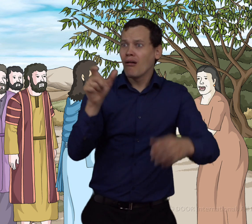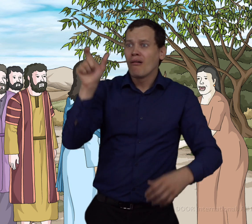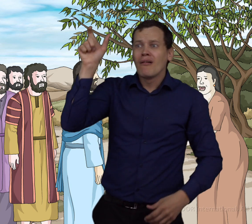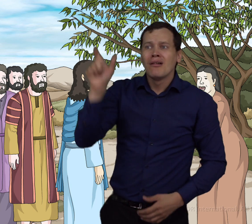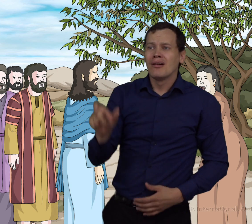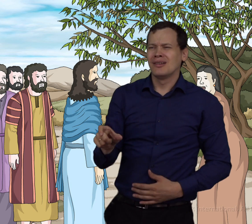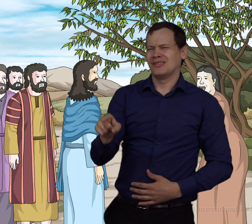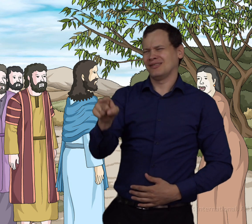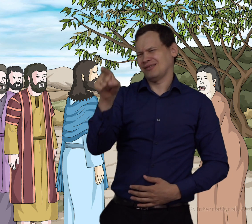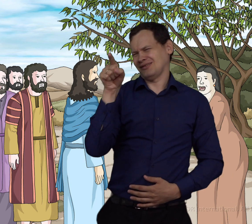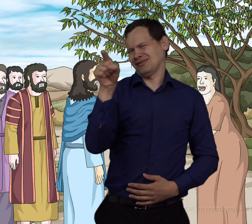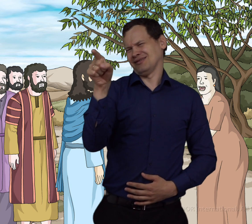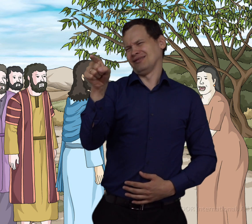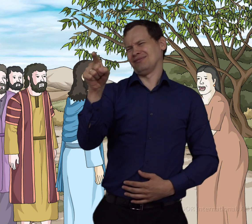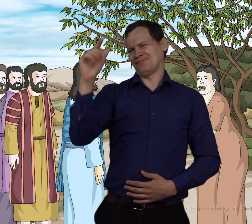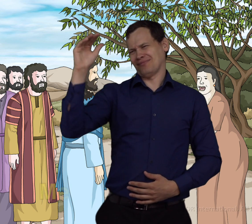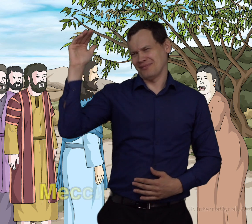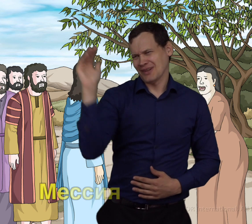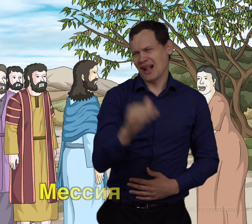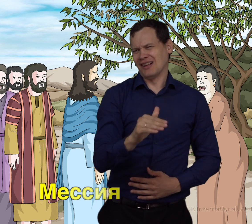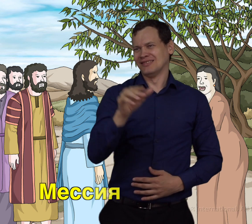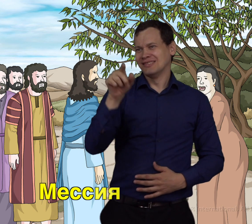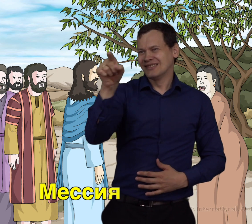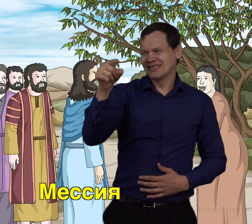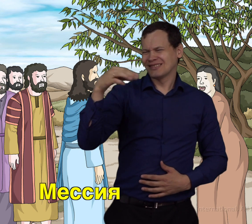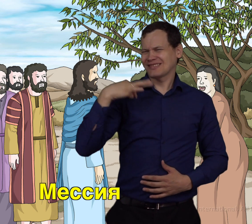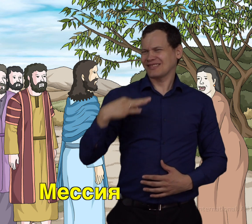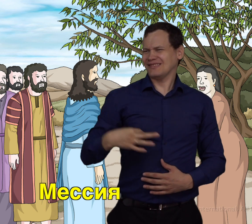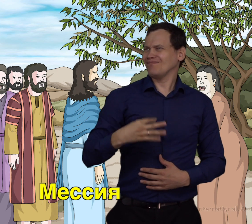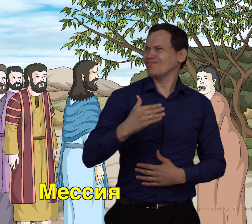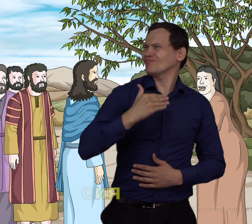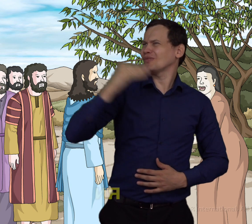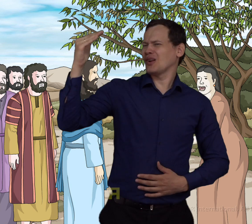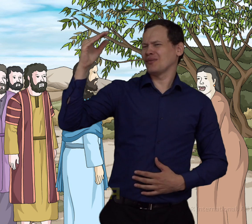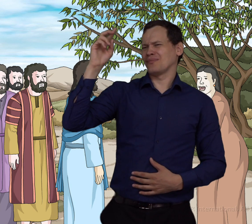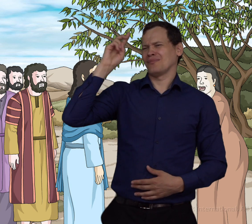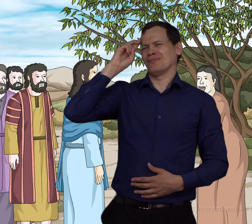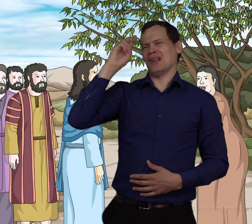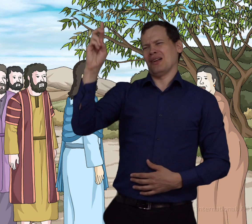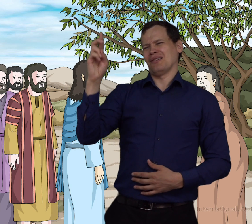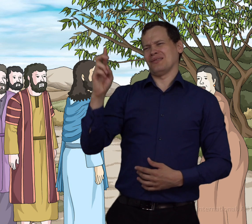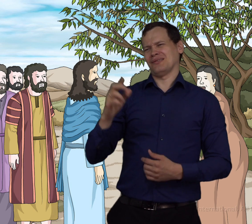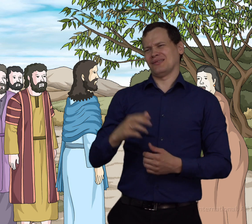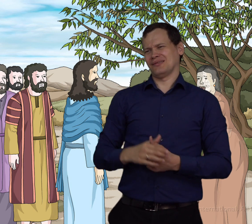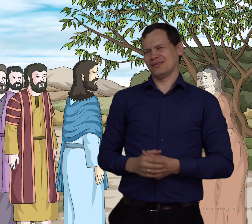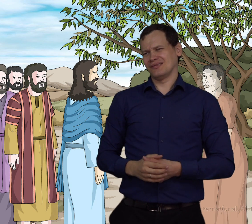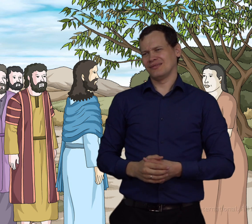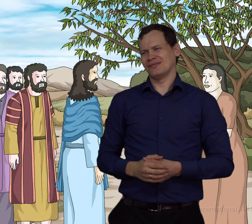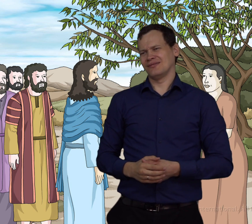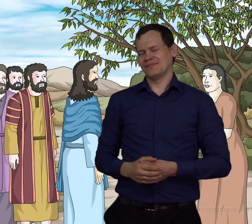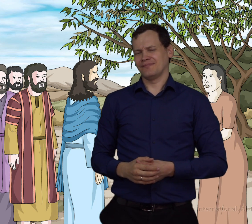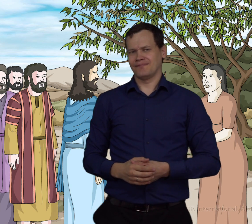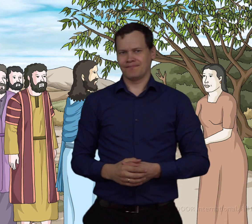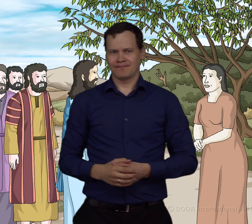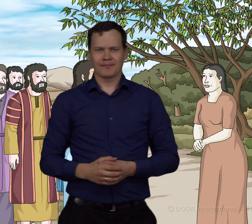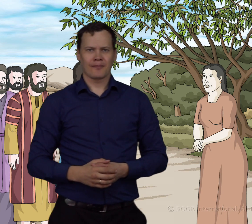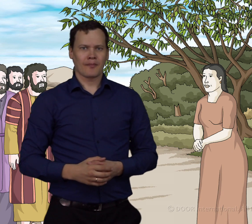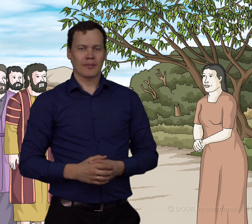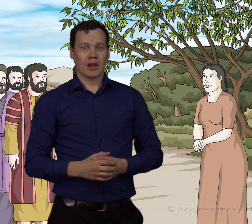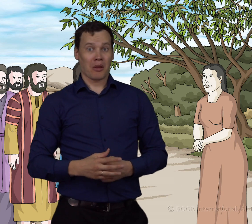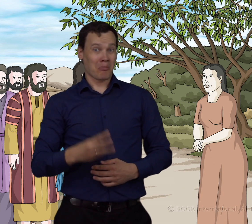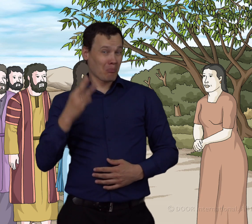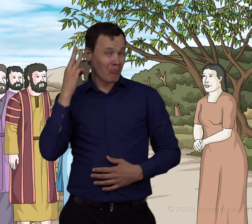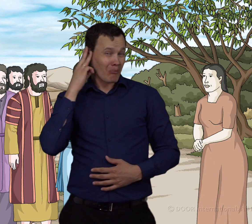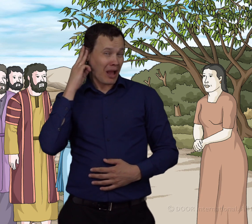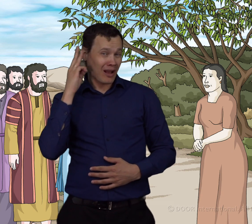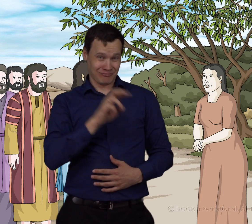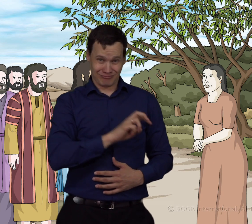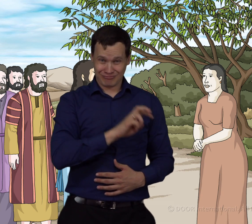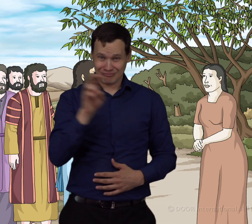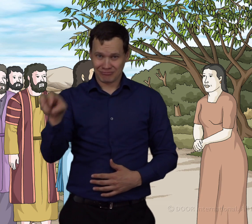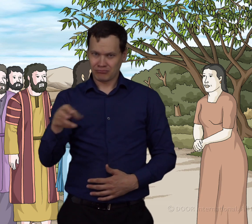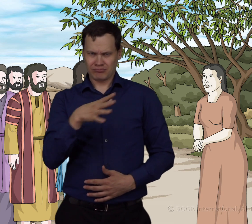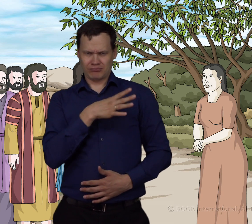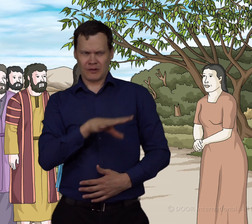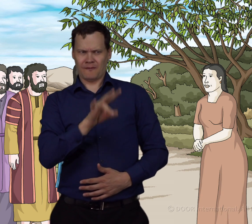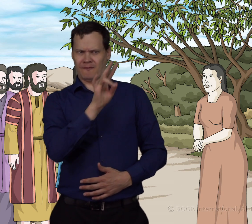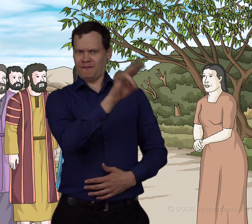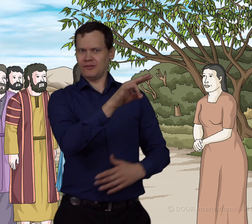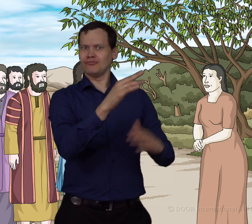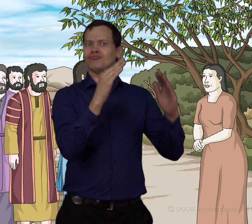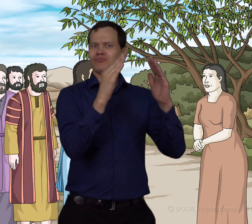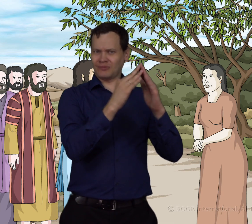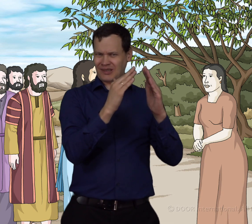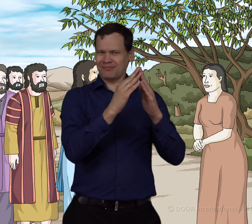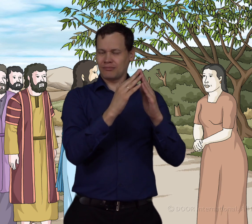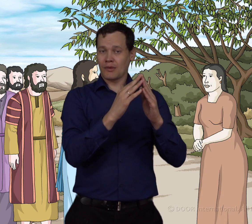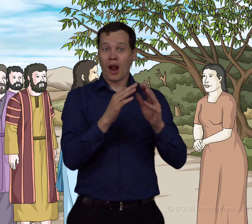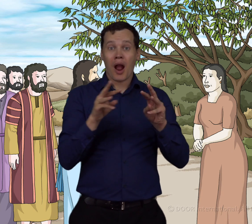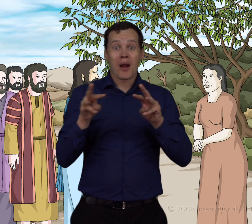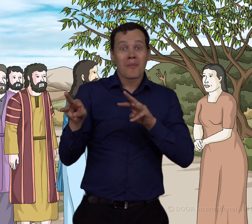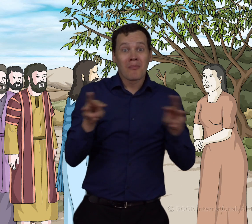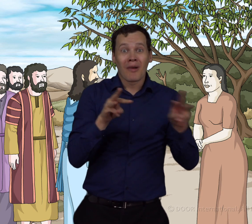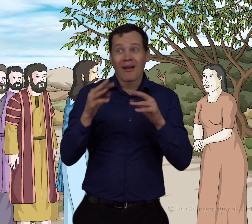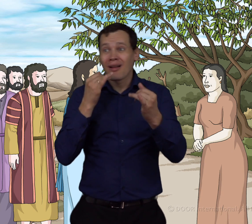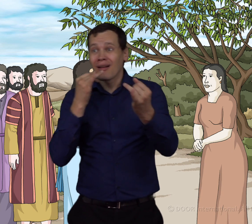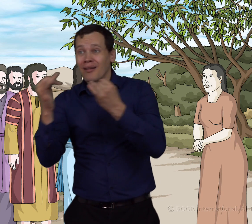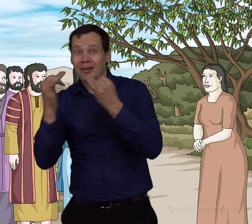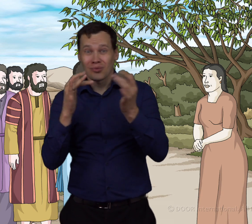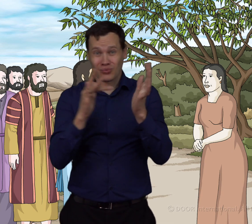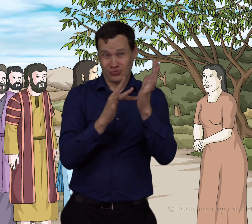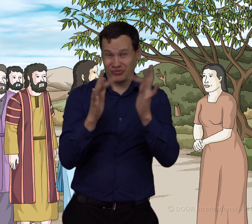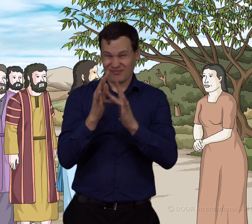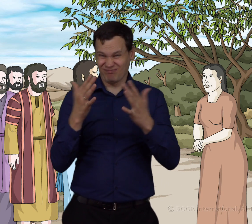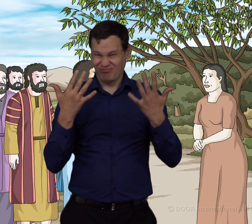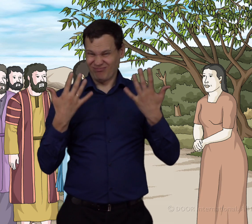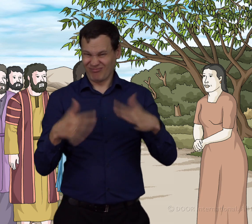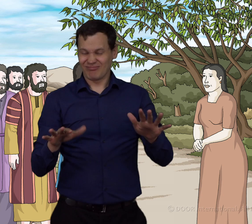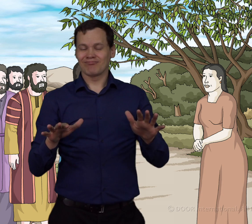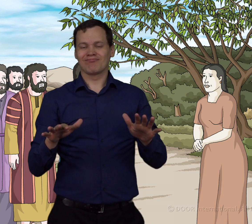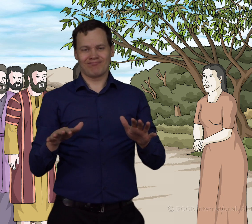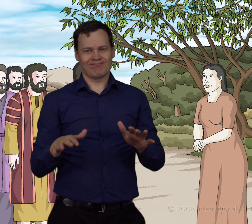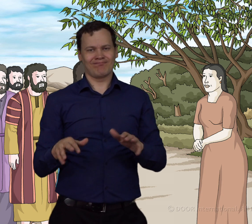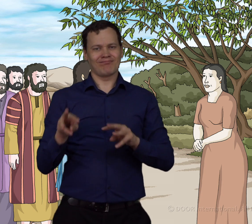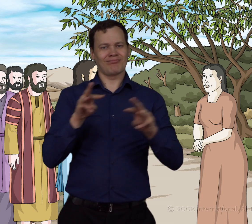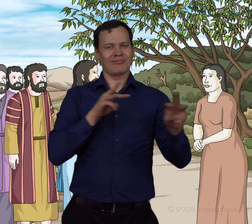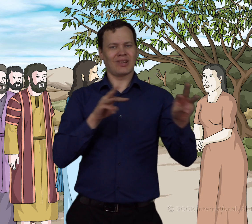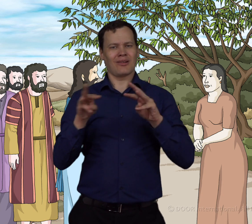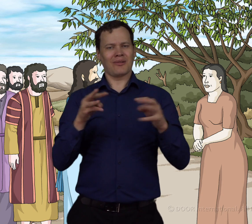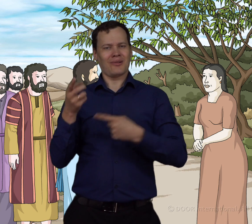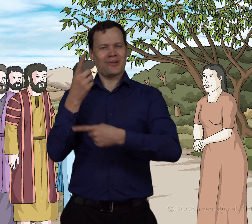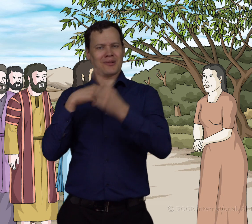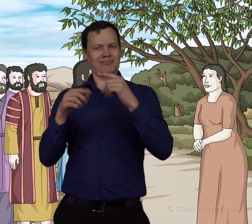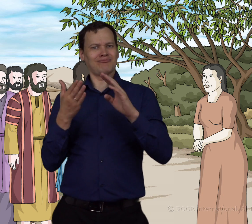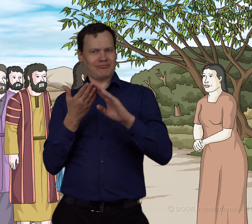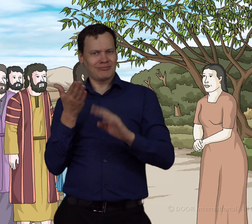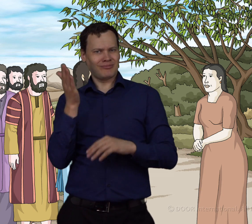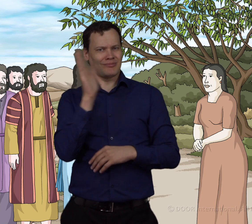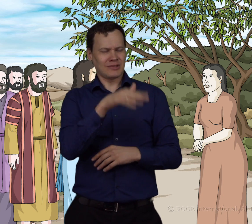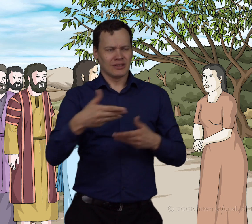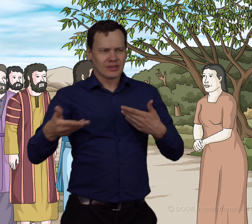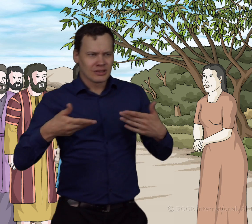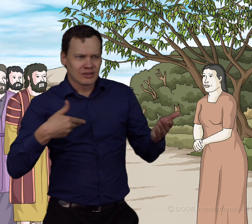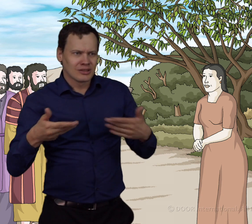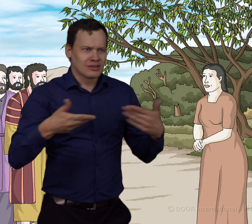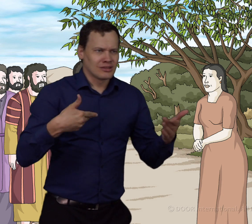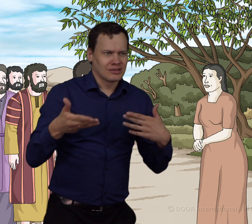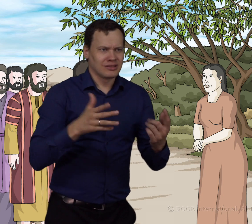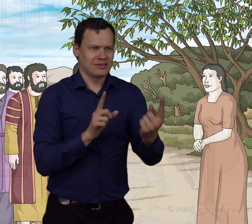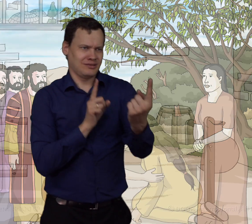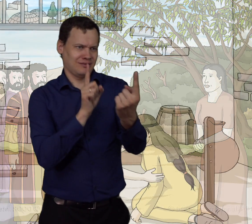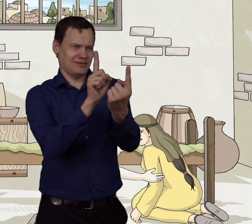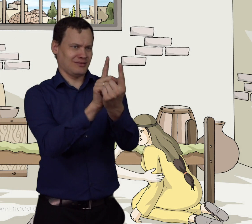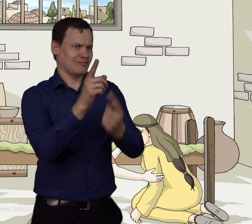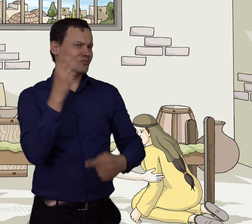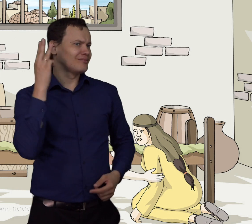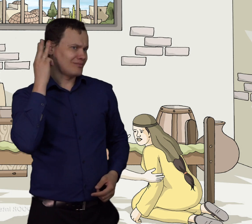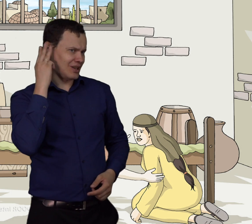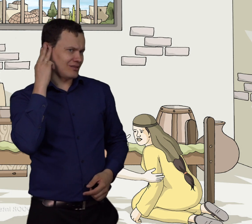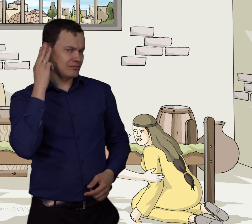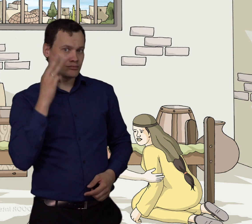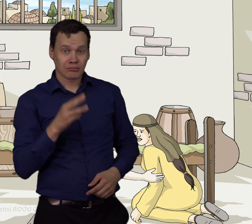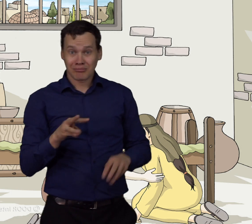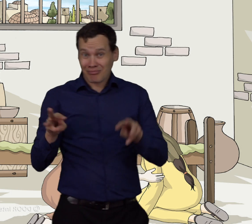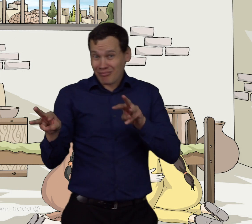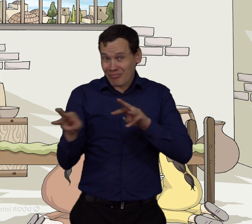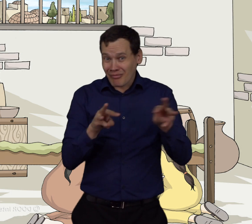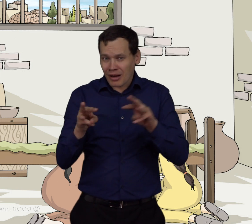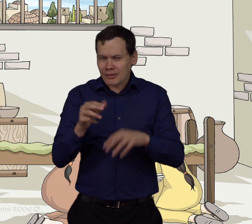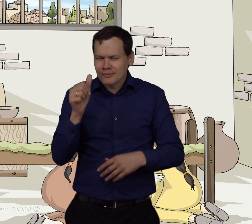“Yes, Lord,” she answered, “I believe that You are the Christ, the Son of God, who was to come into the world.”